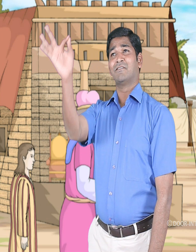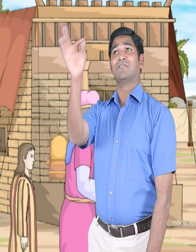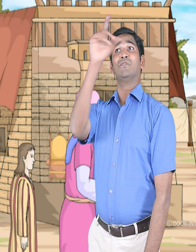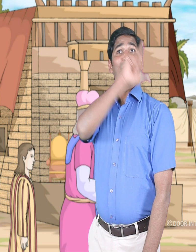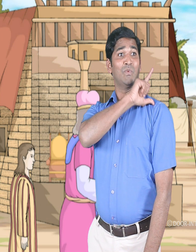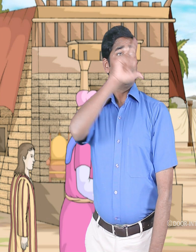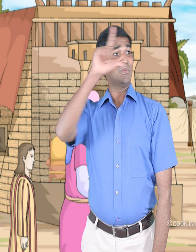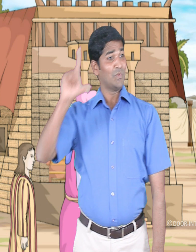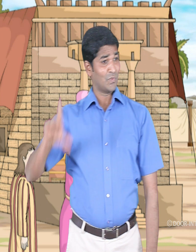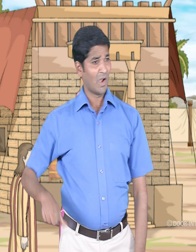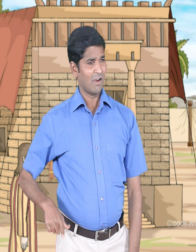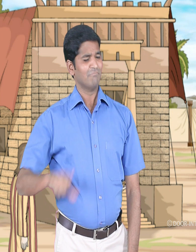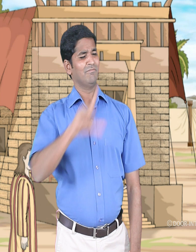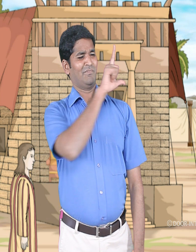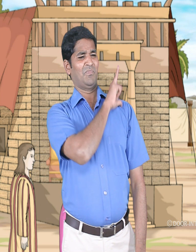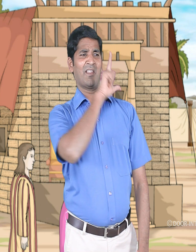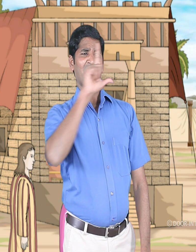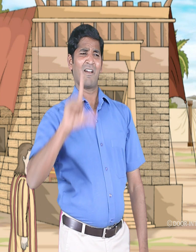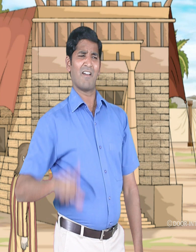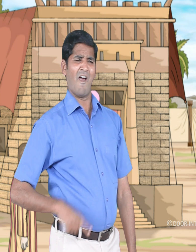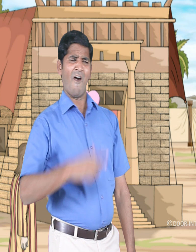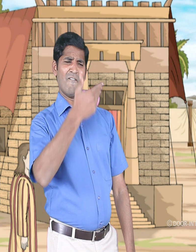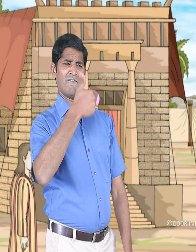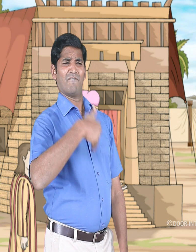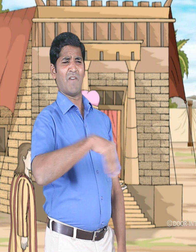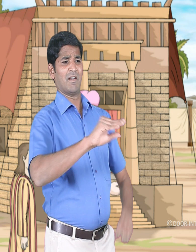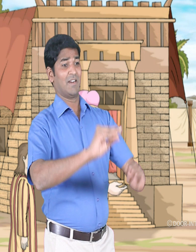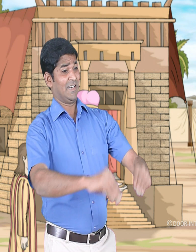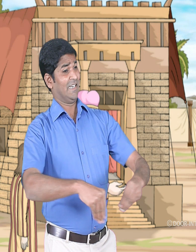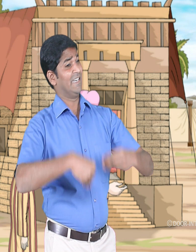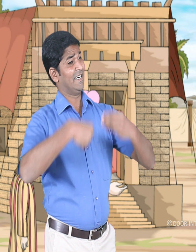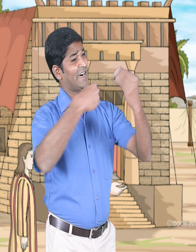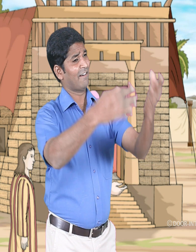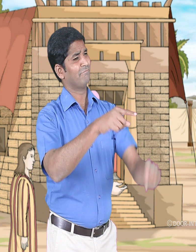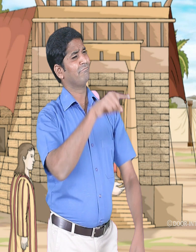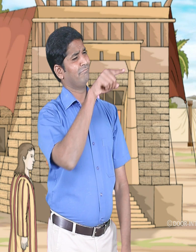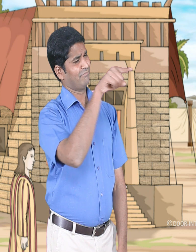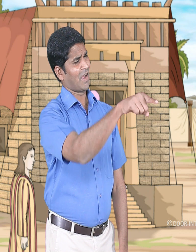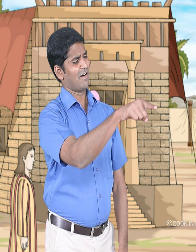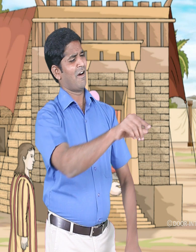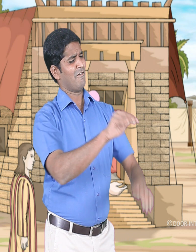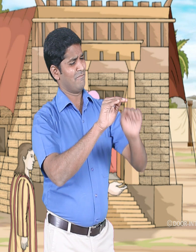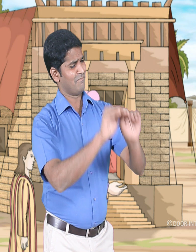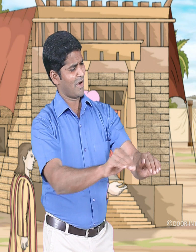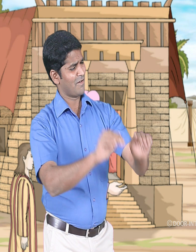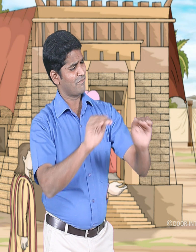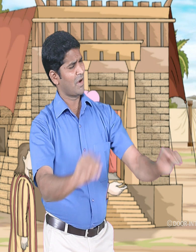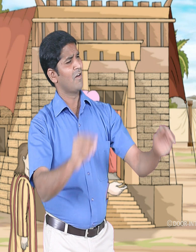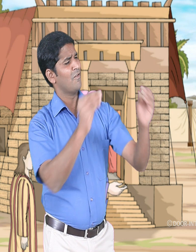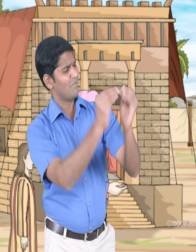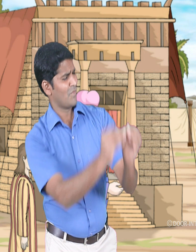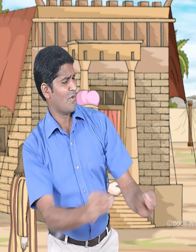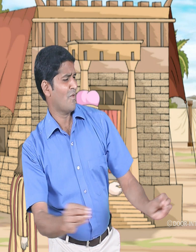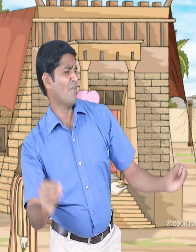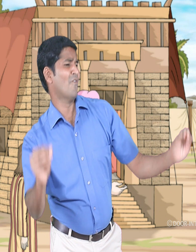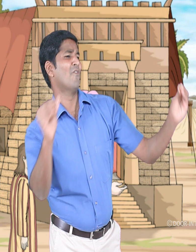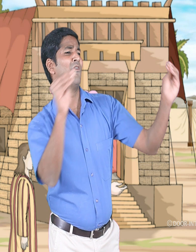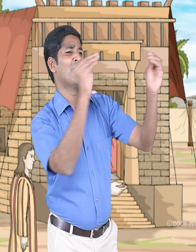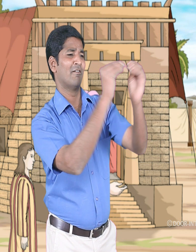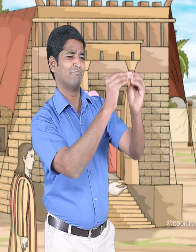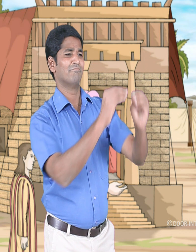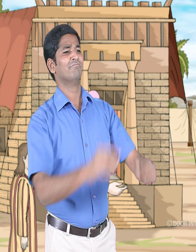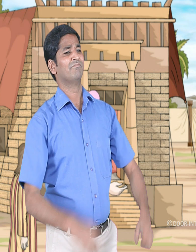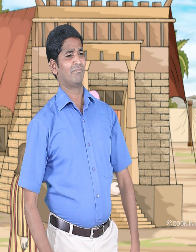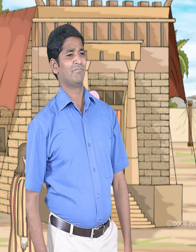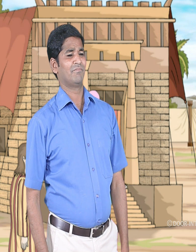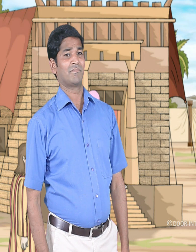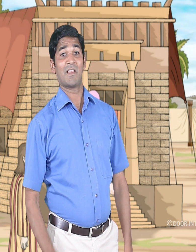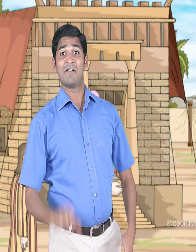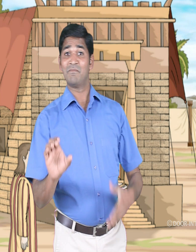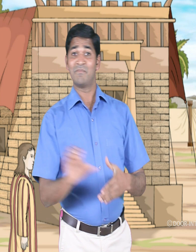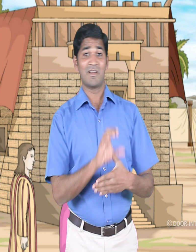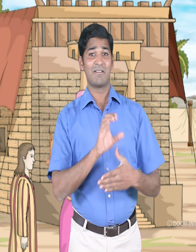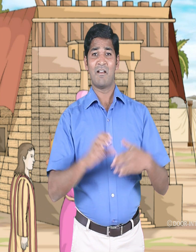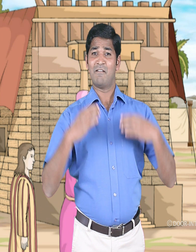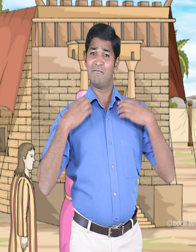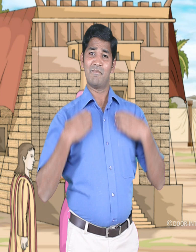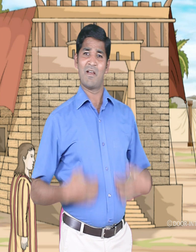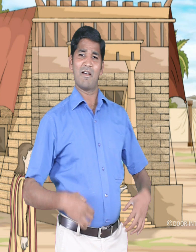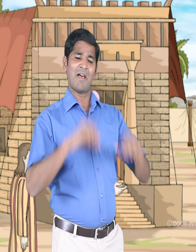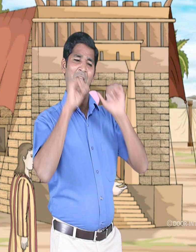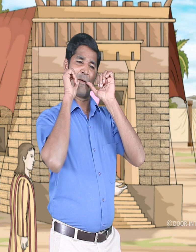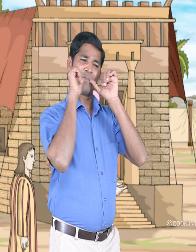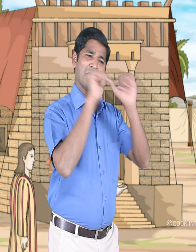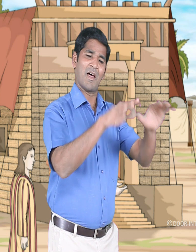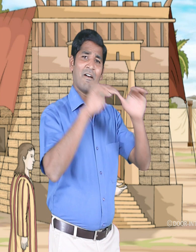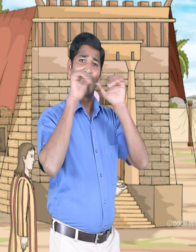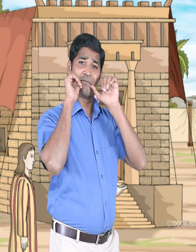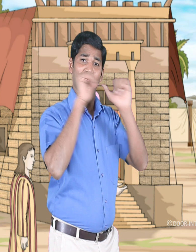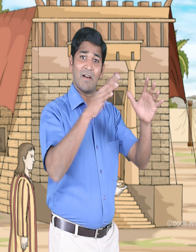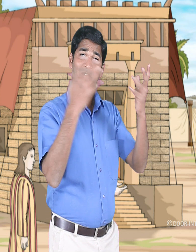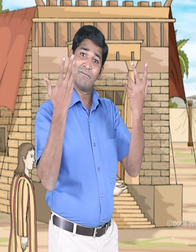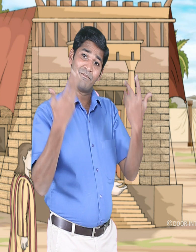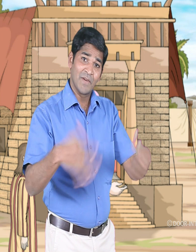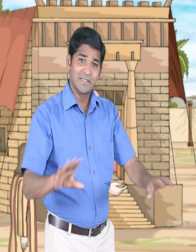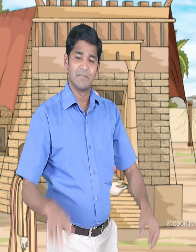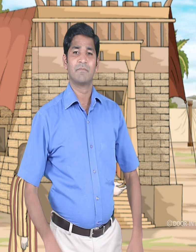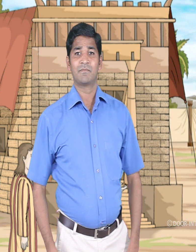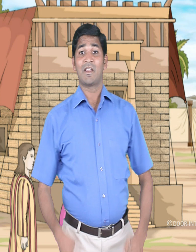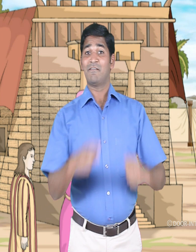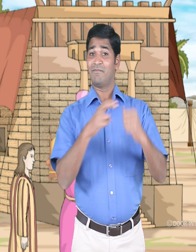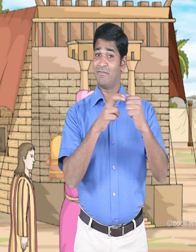Then they would go home.